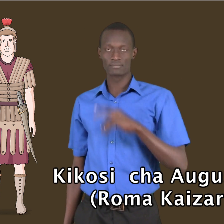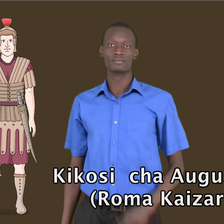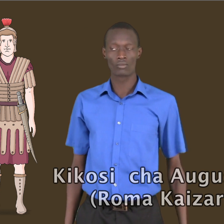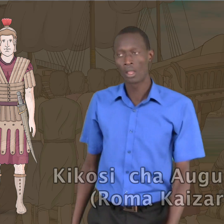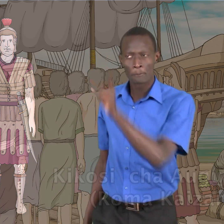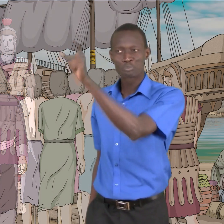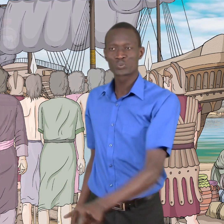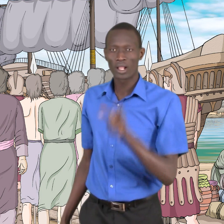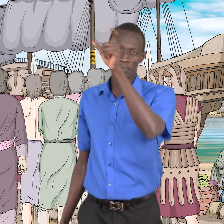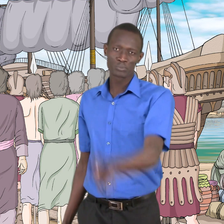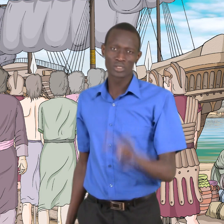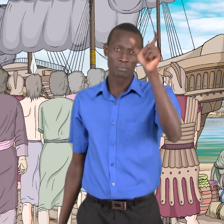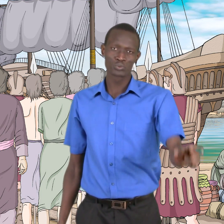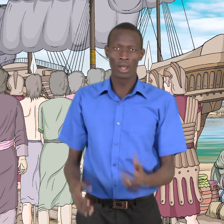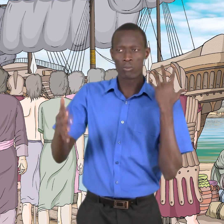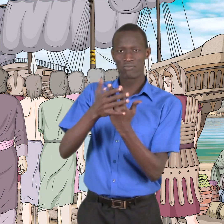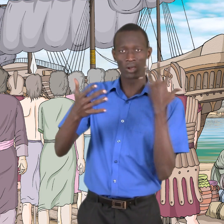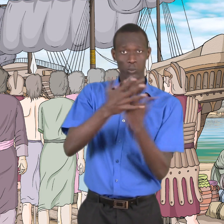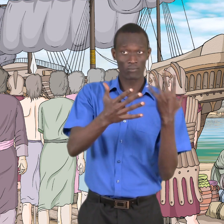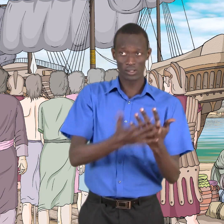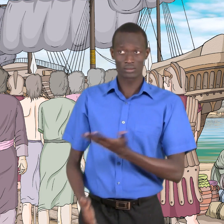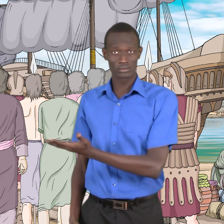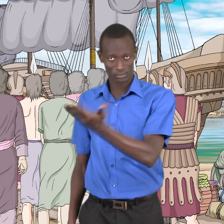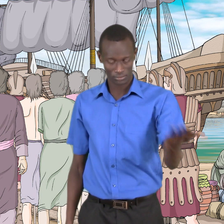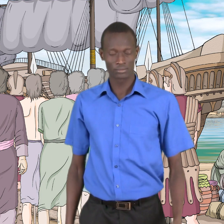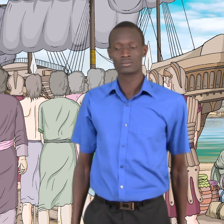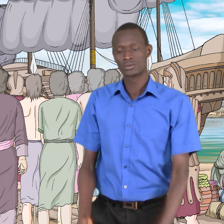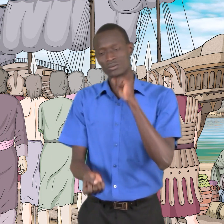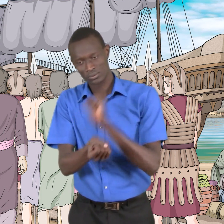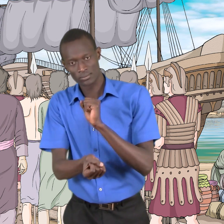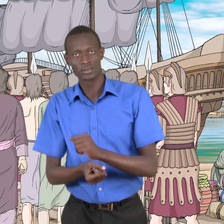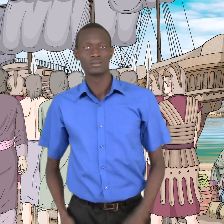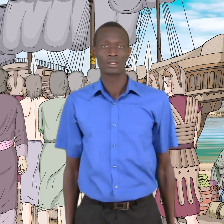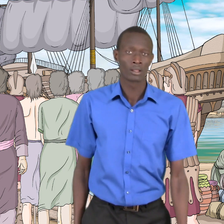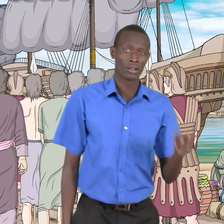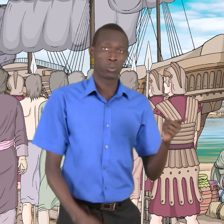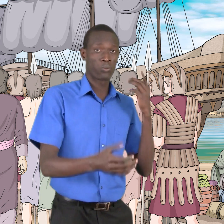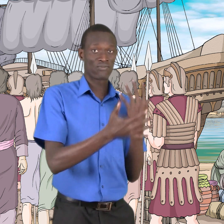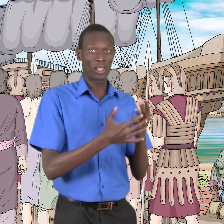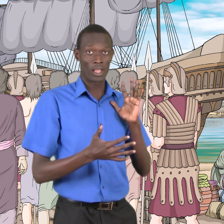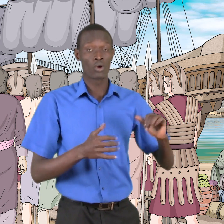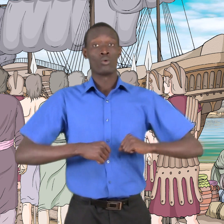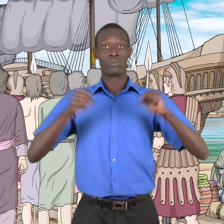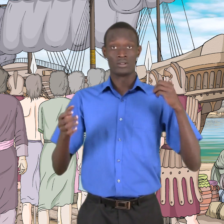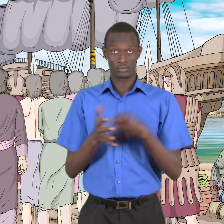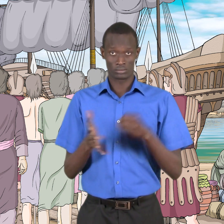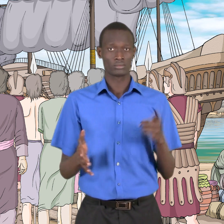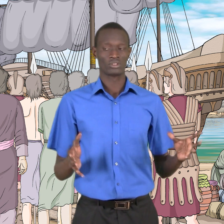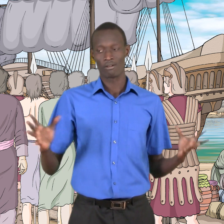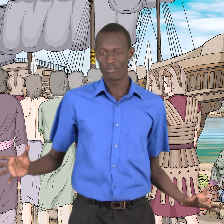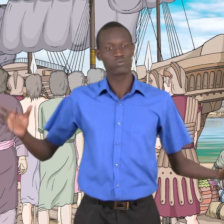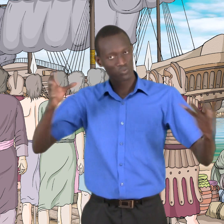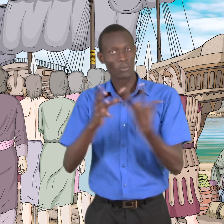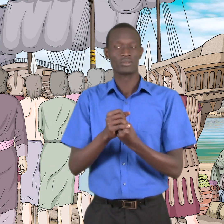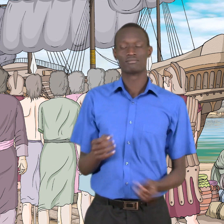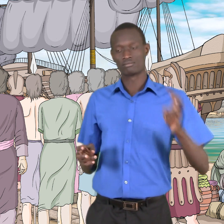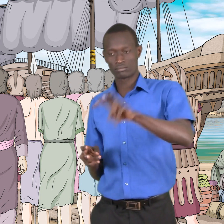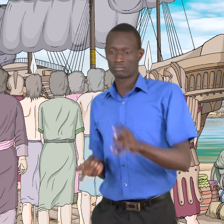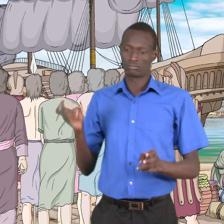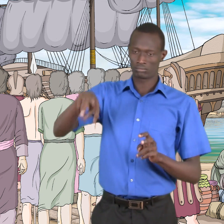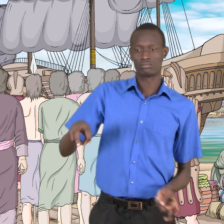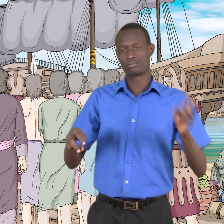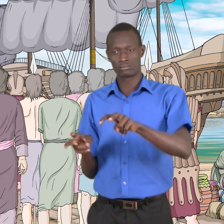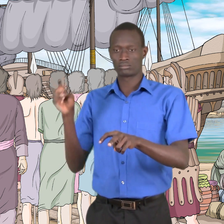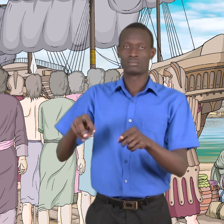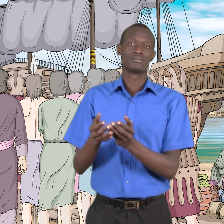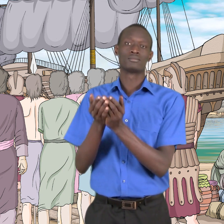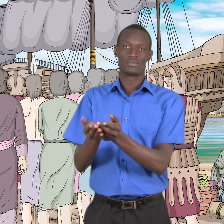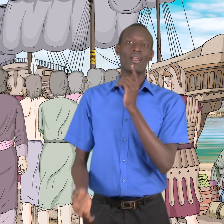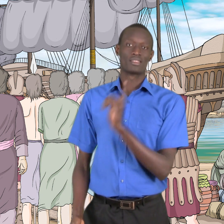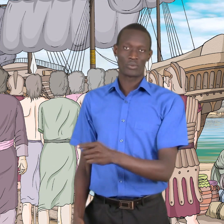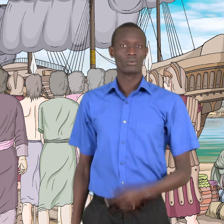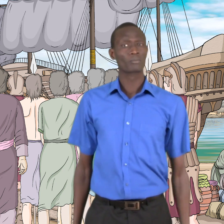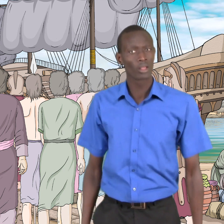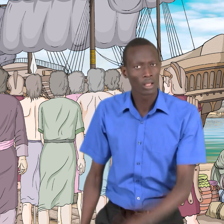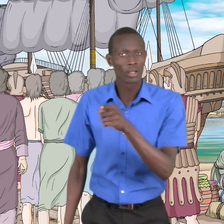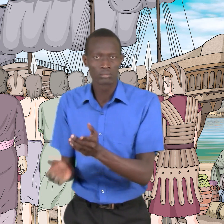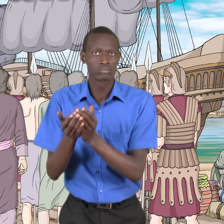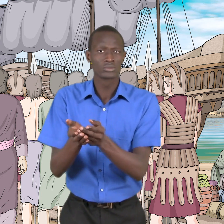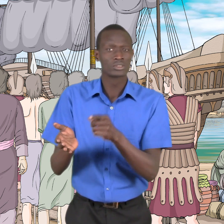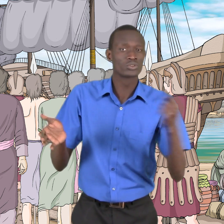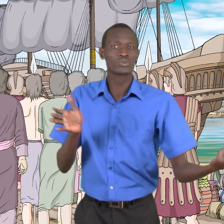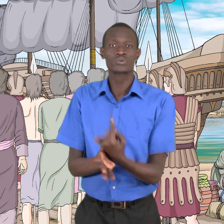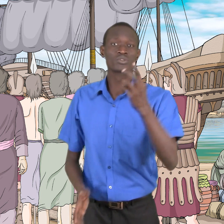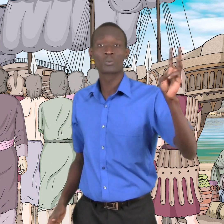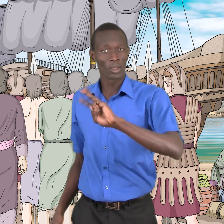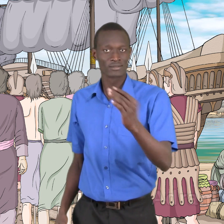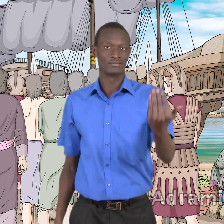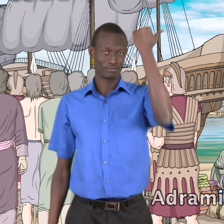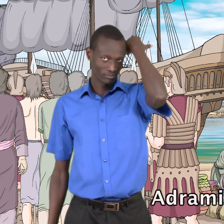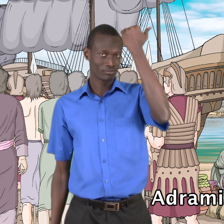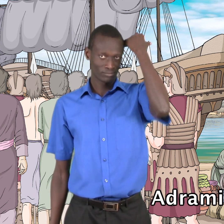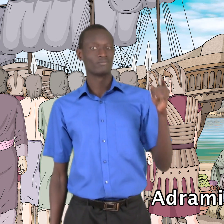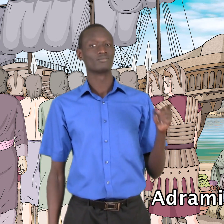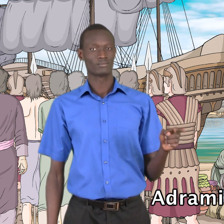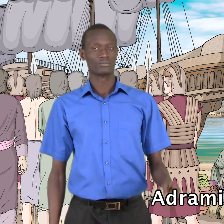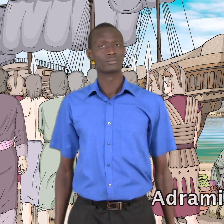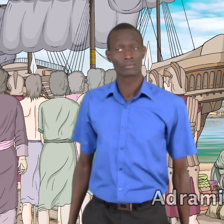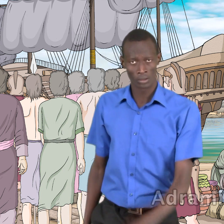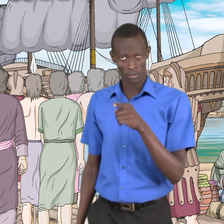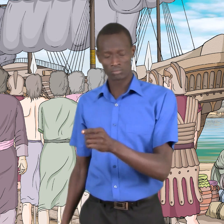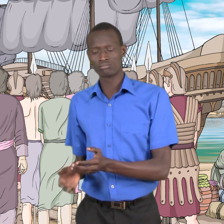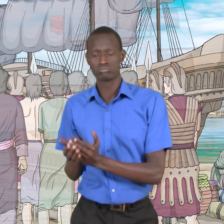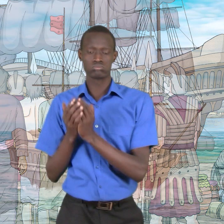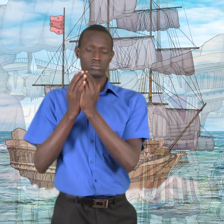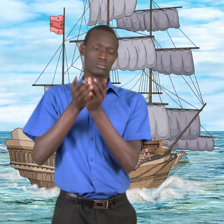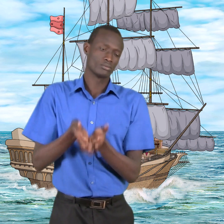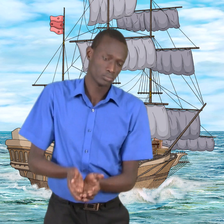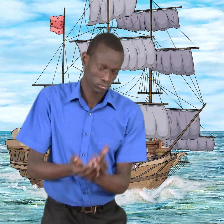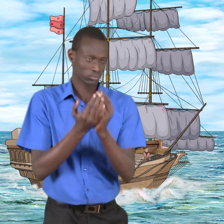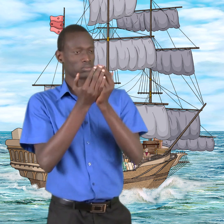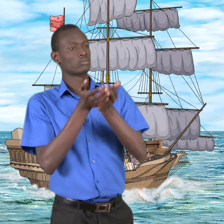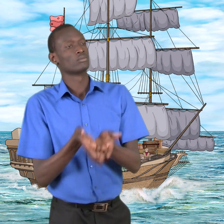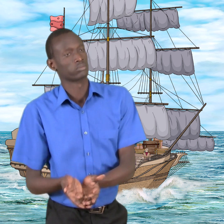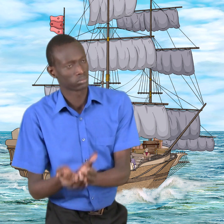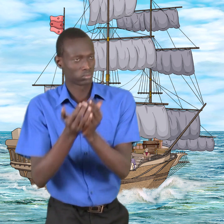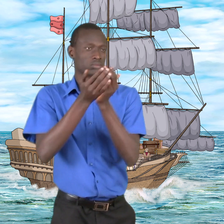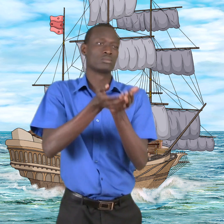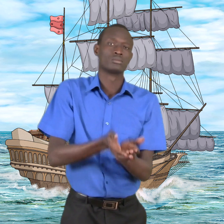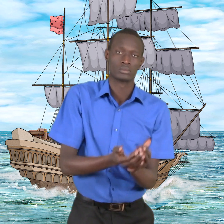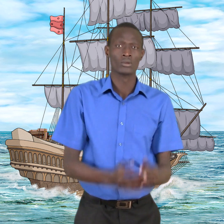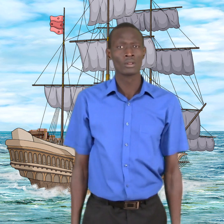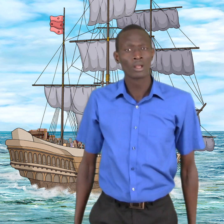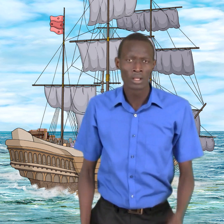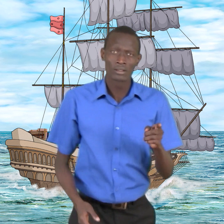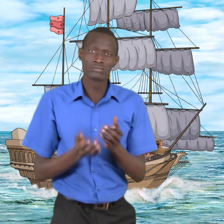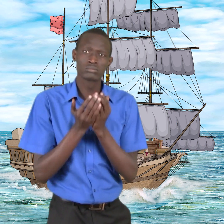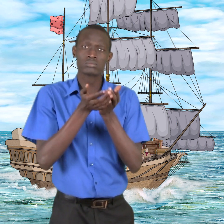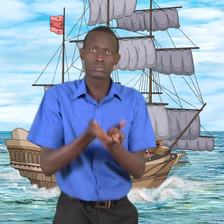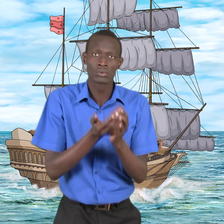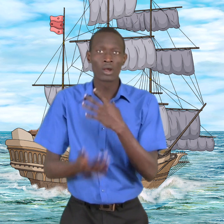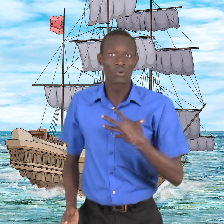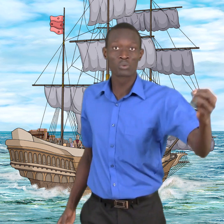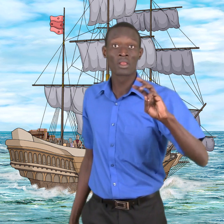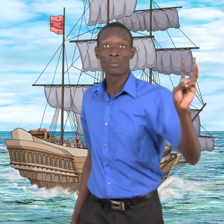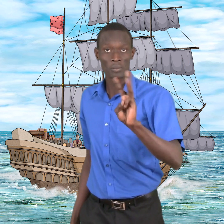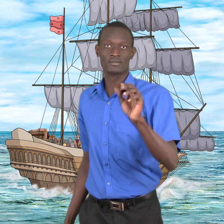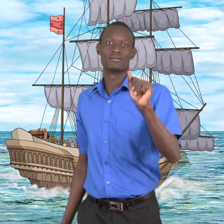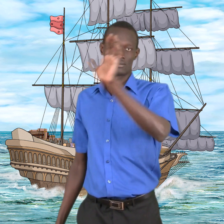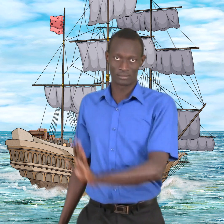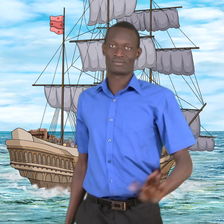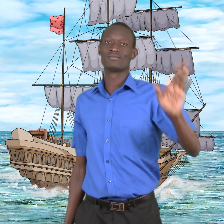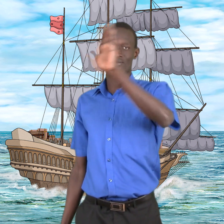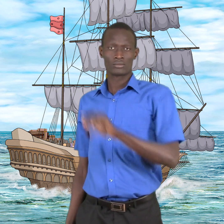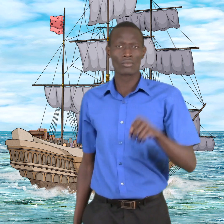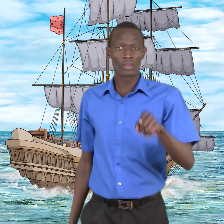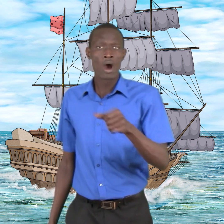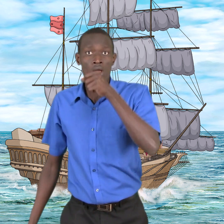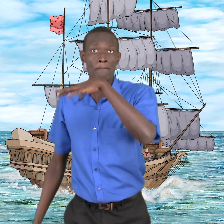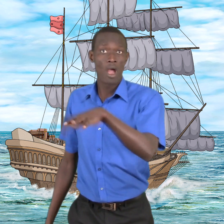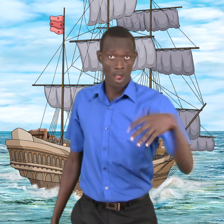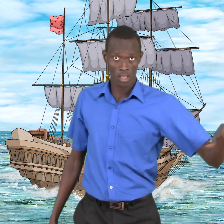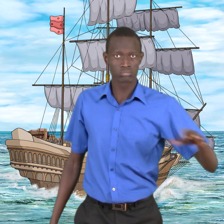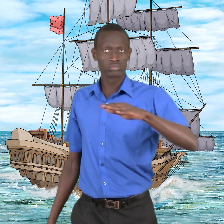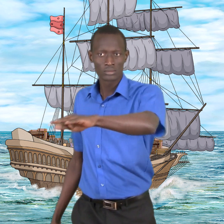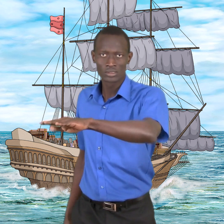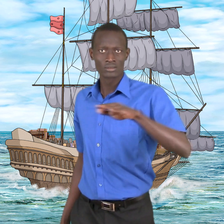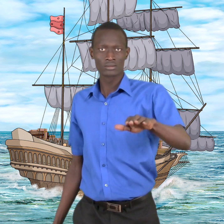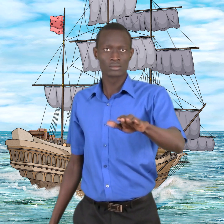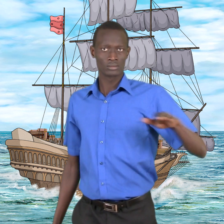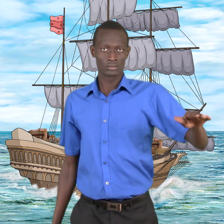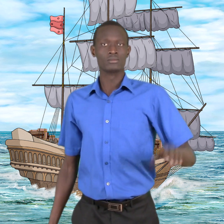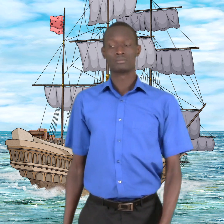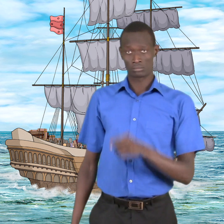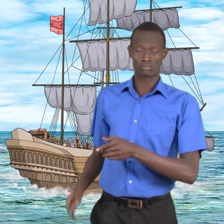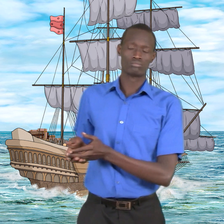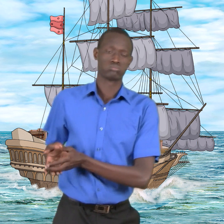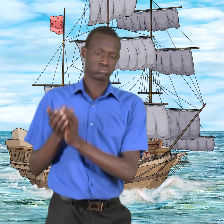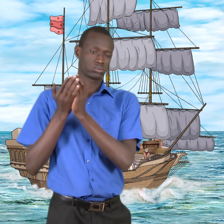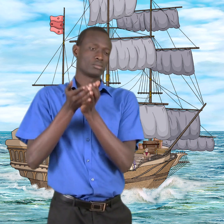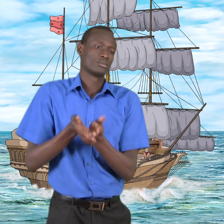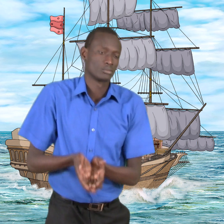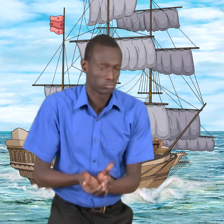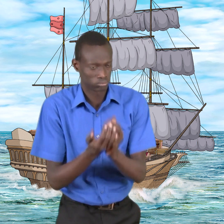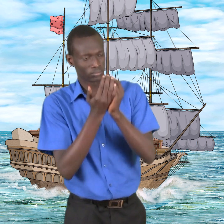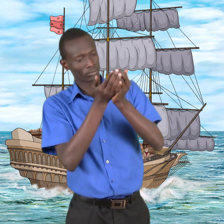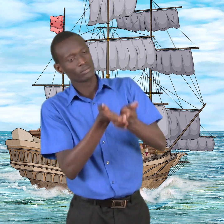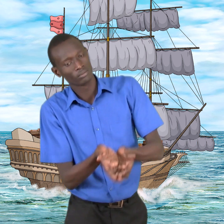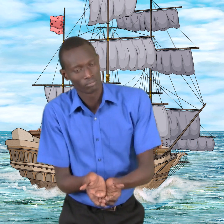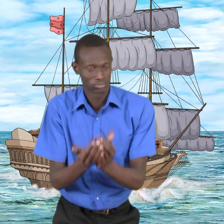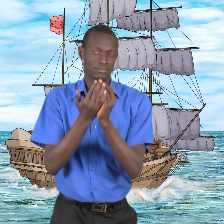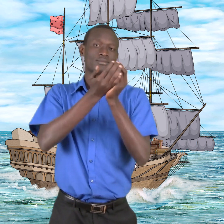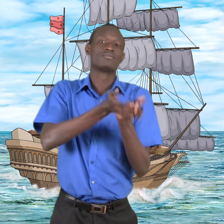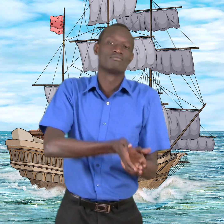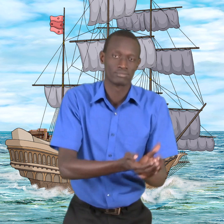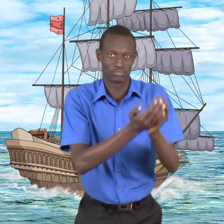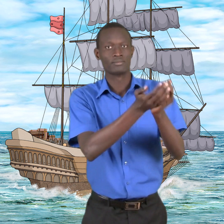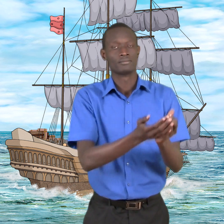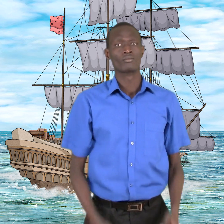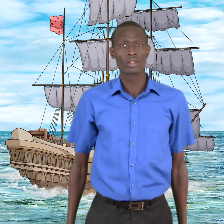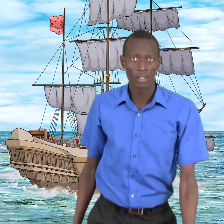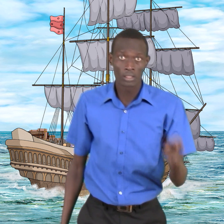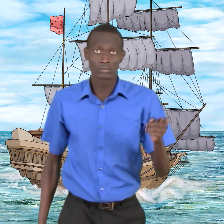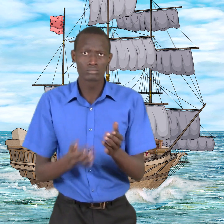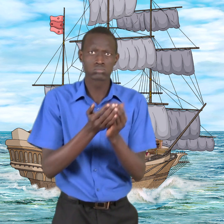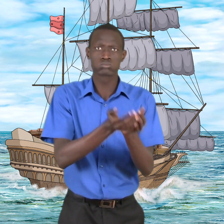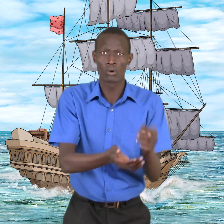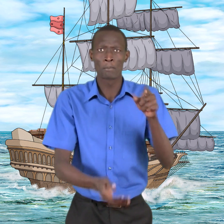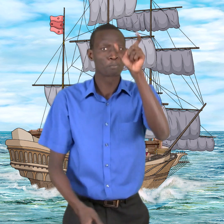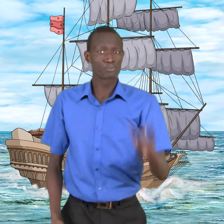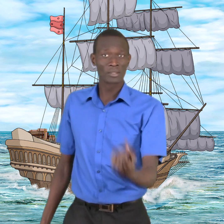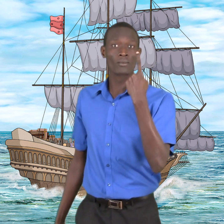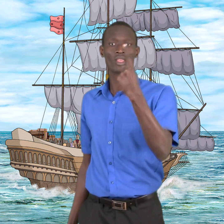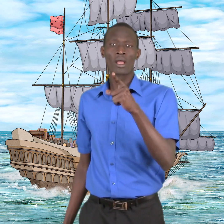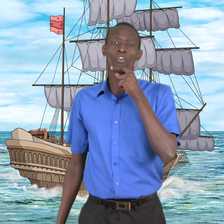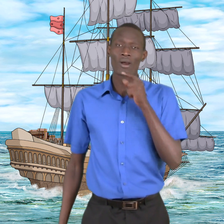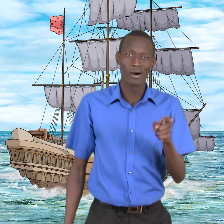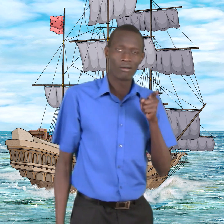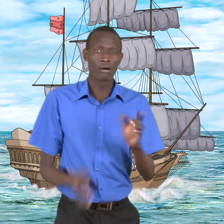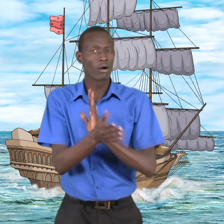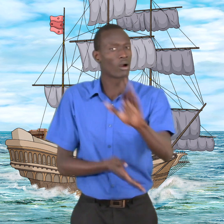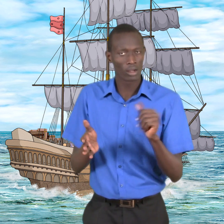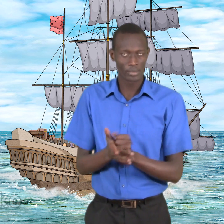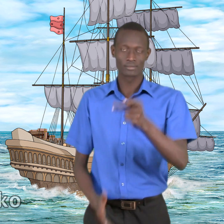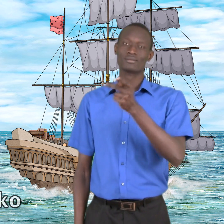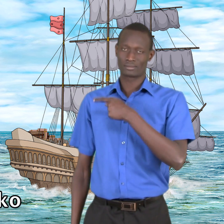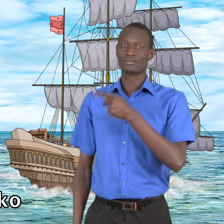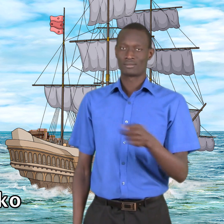We boarded an Adramyttian ship about to sail for ports along the coast of Asia, and we put out to sea.